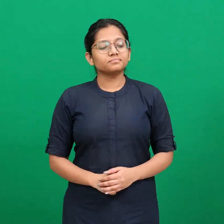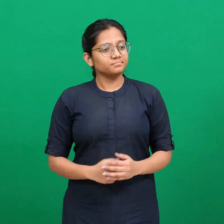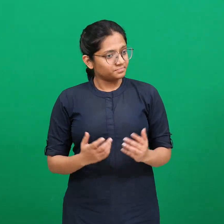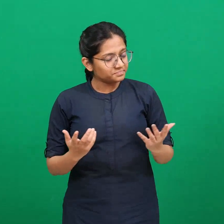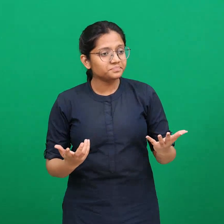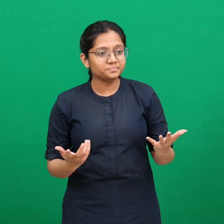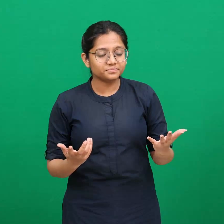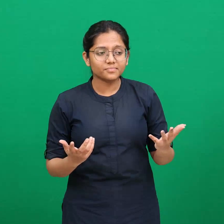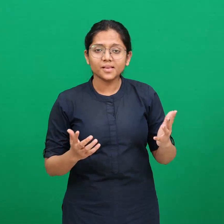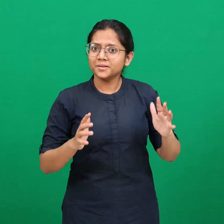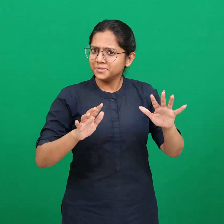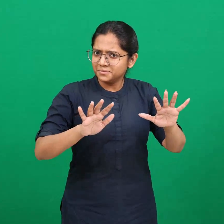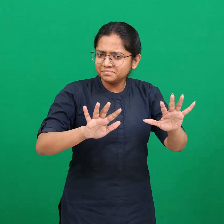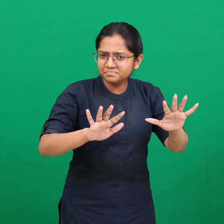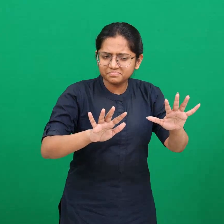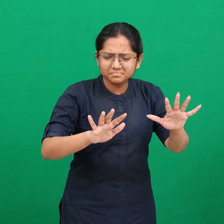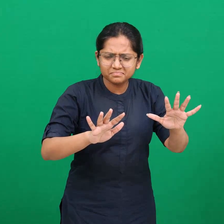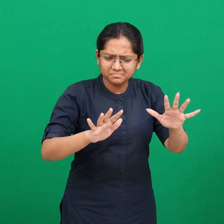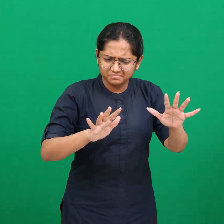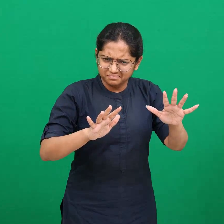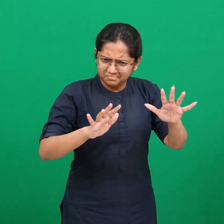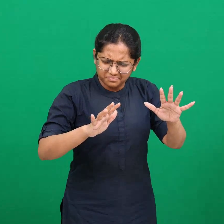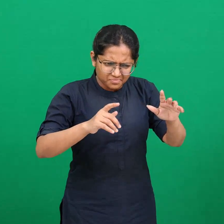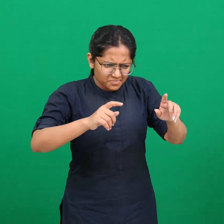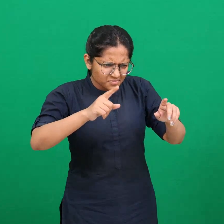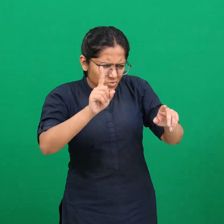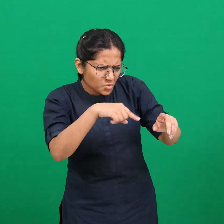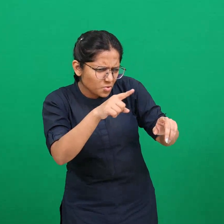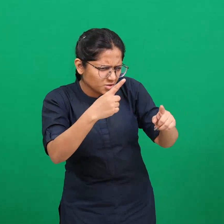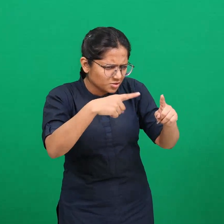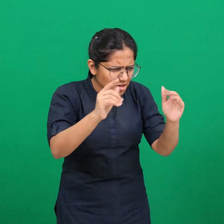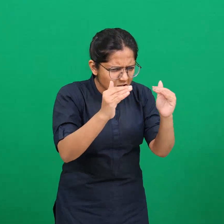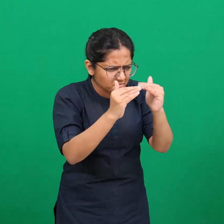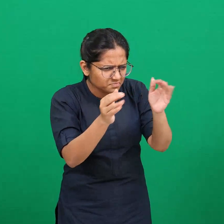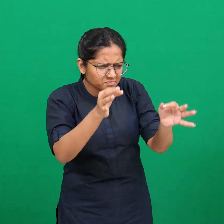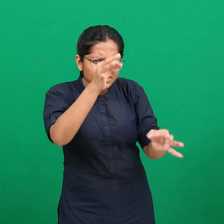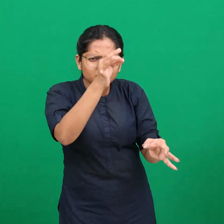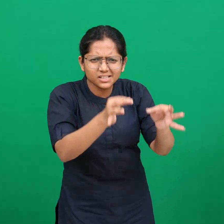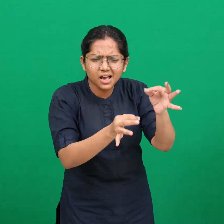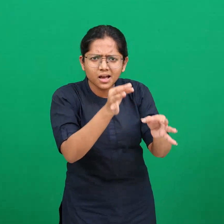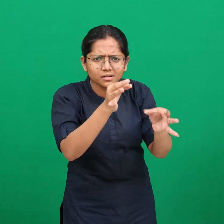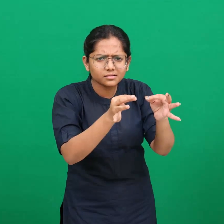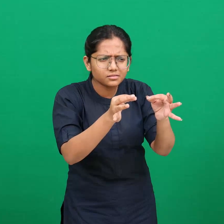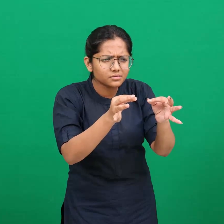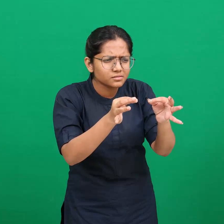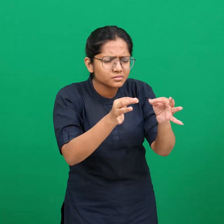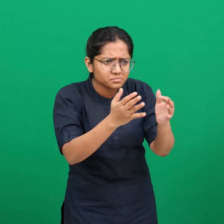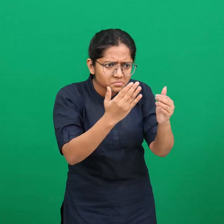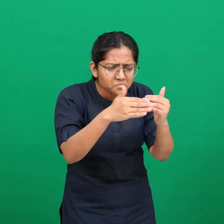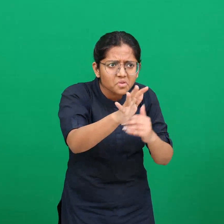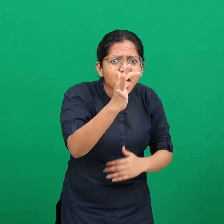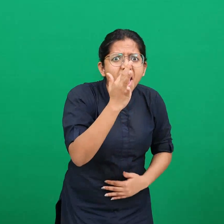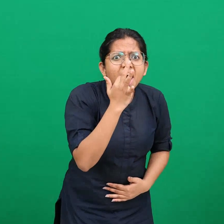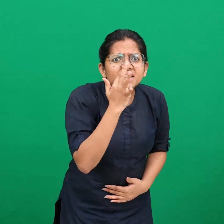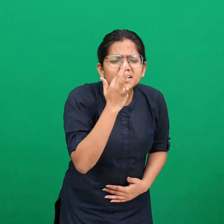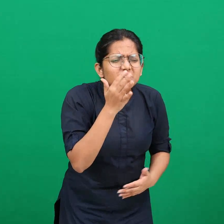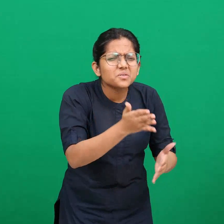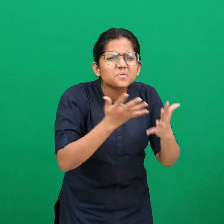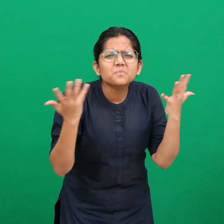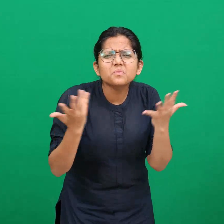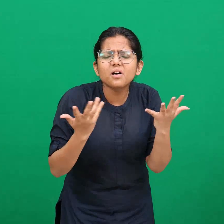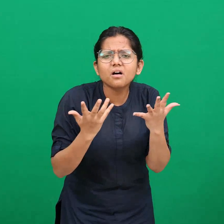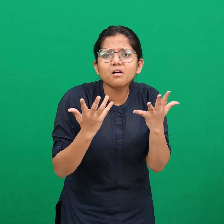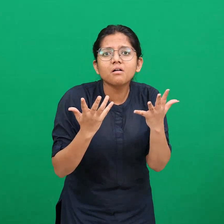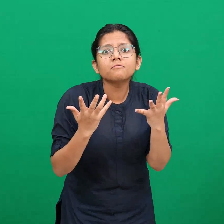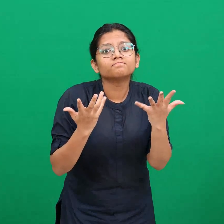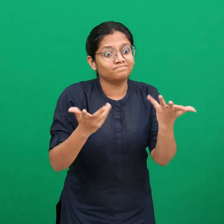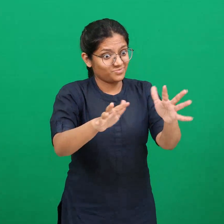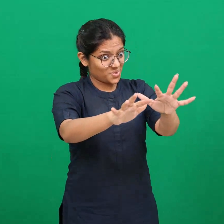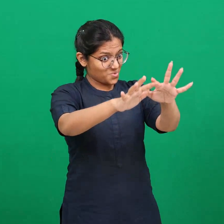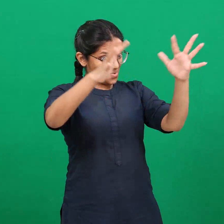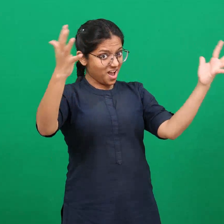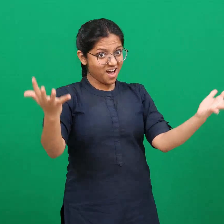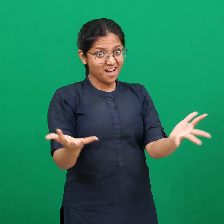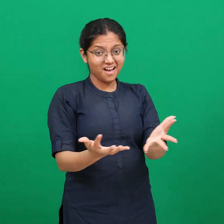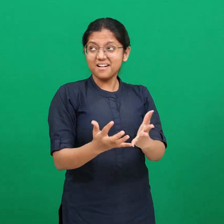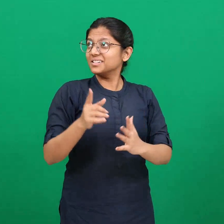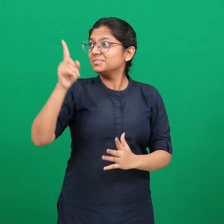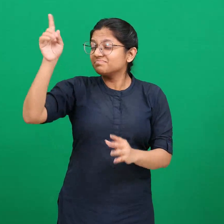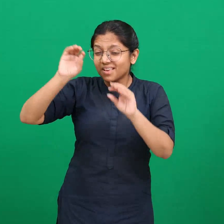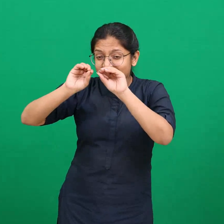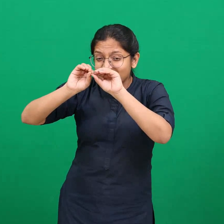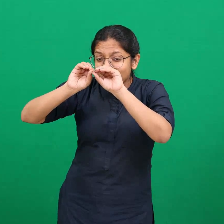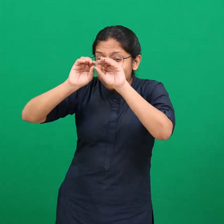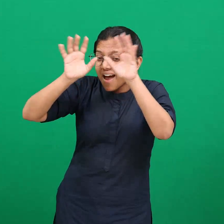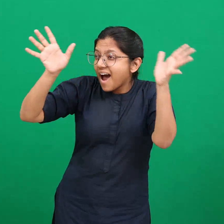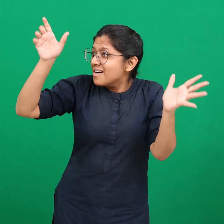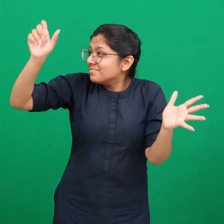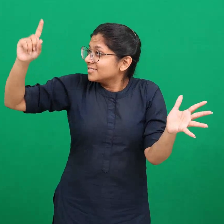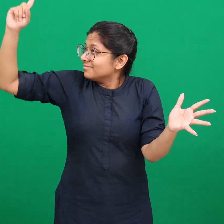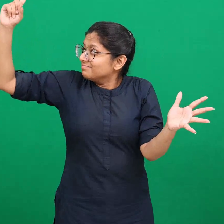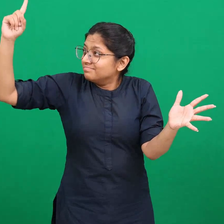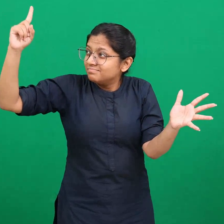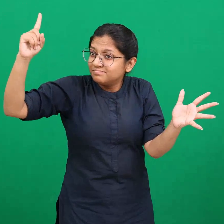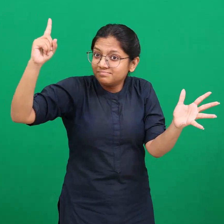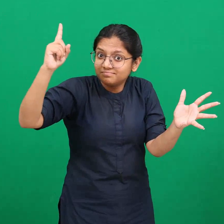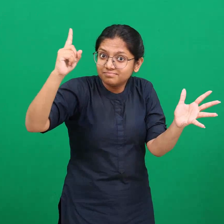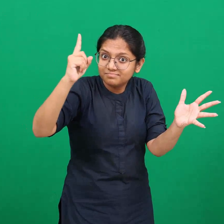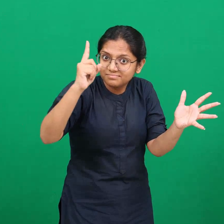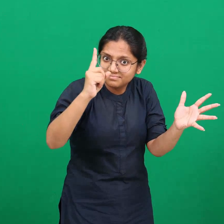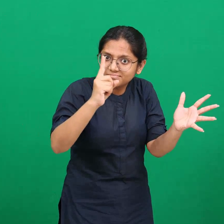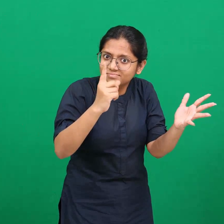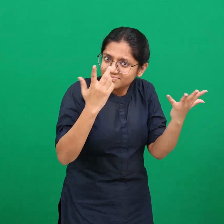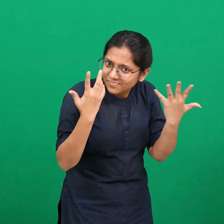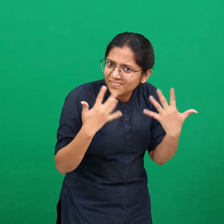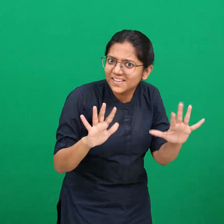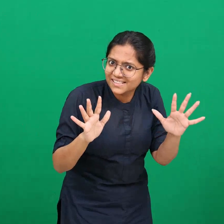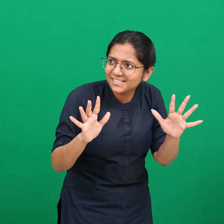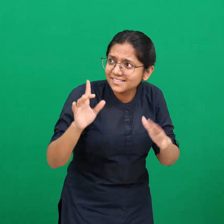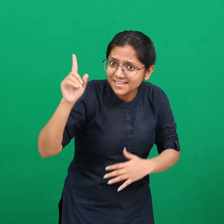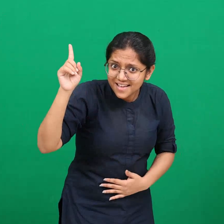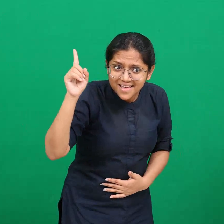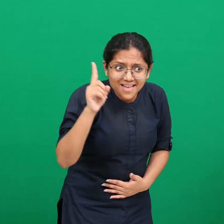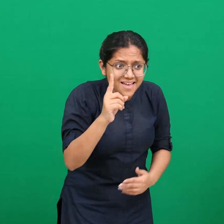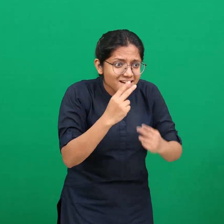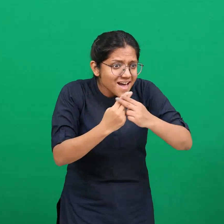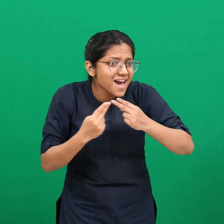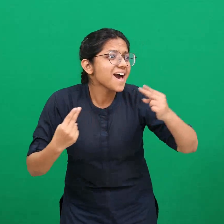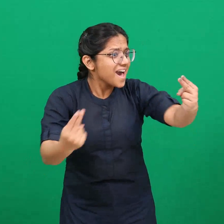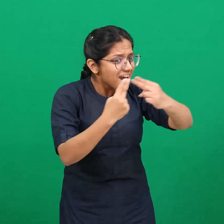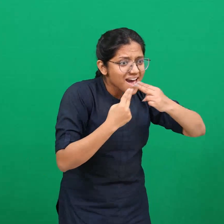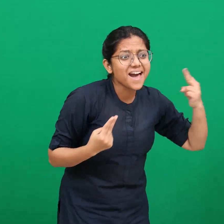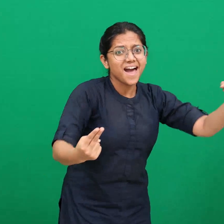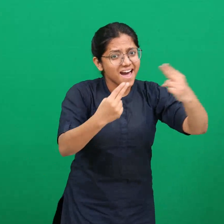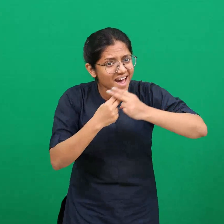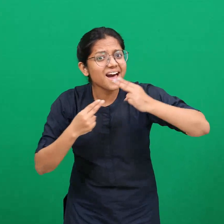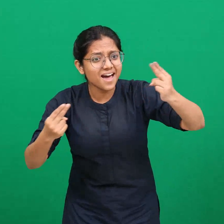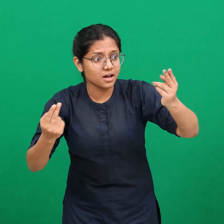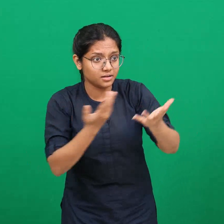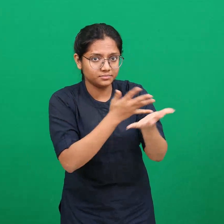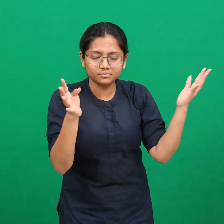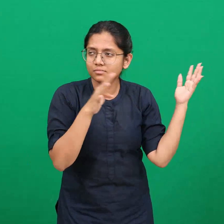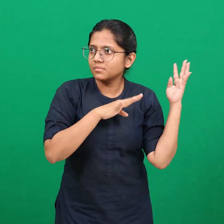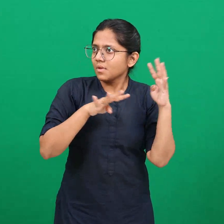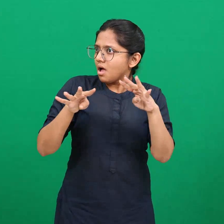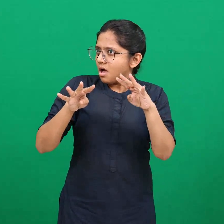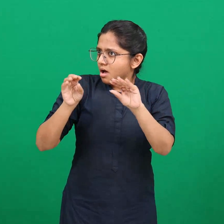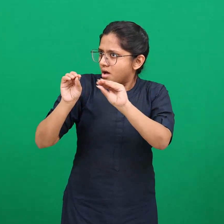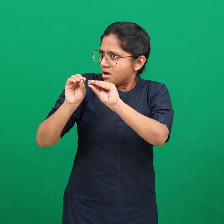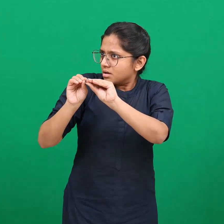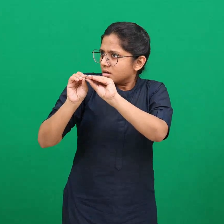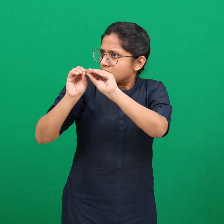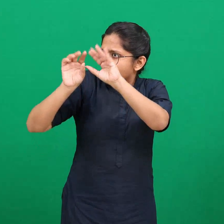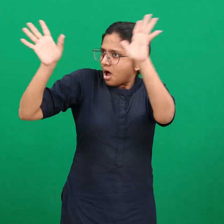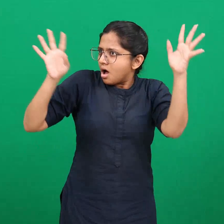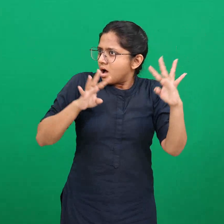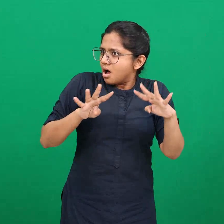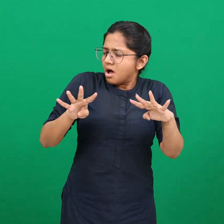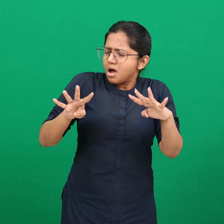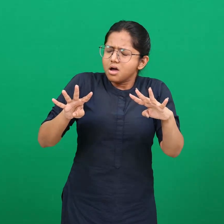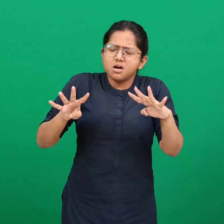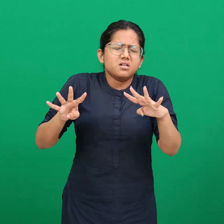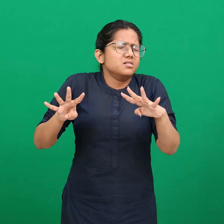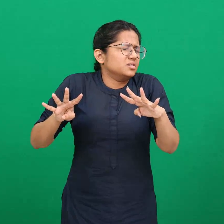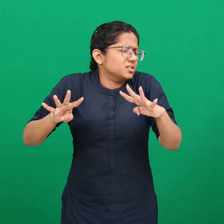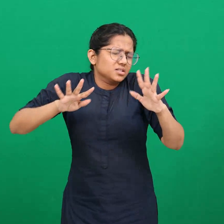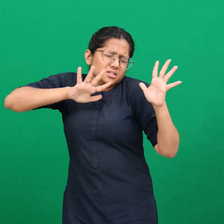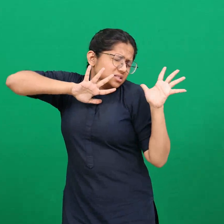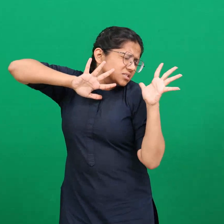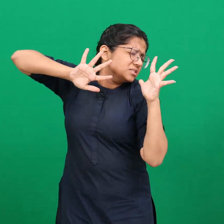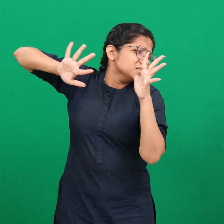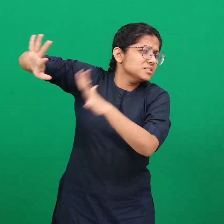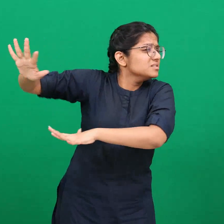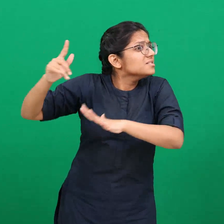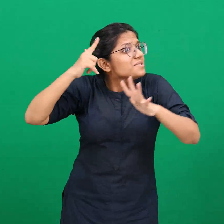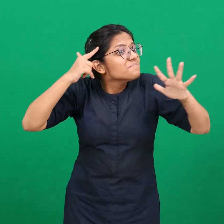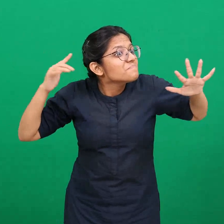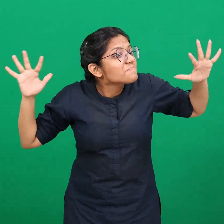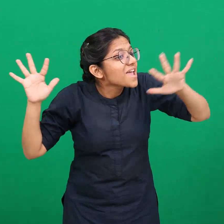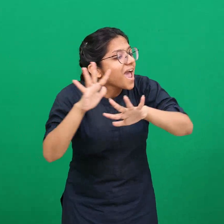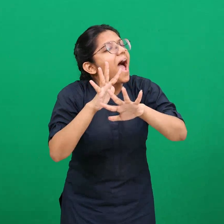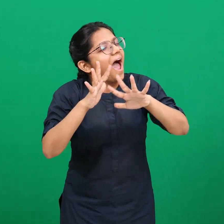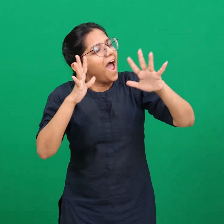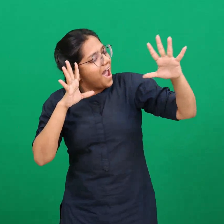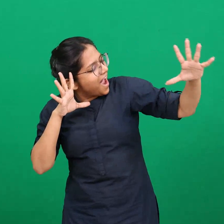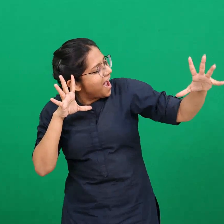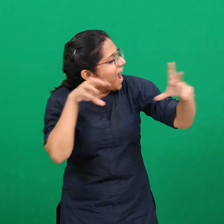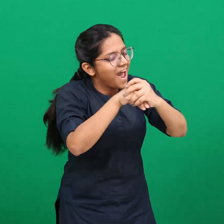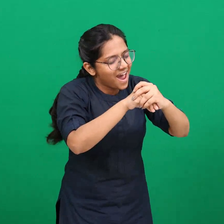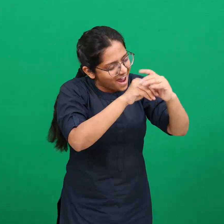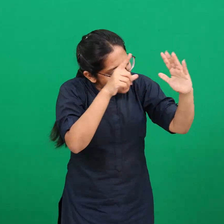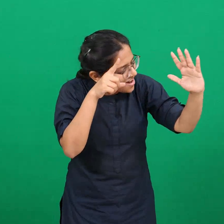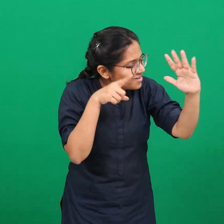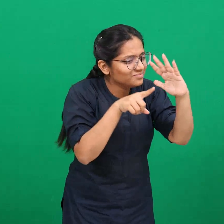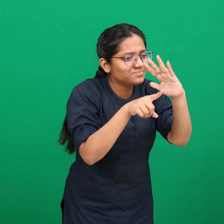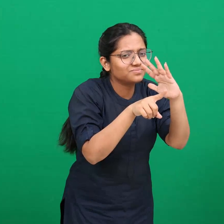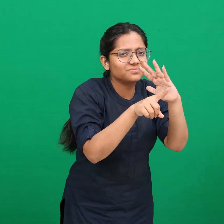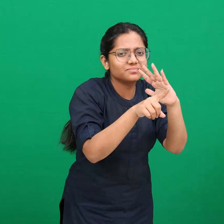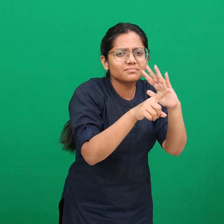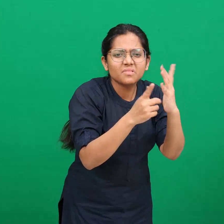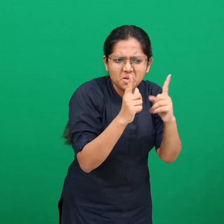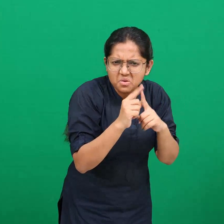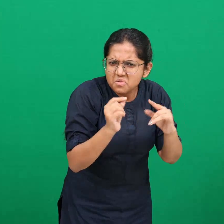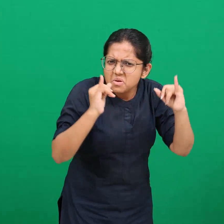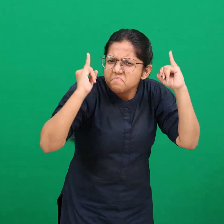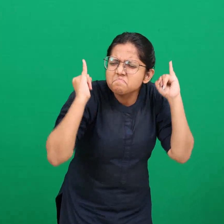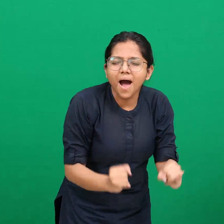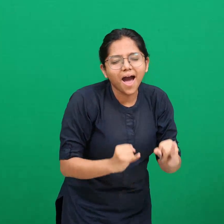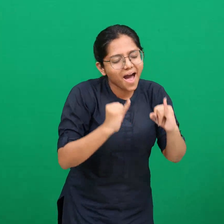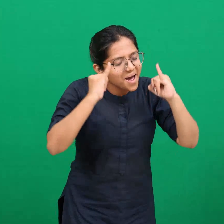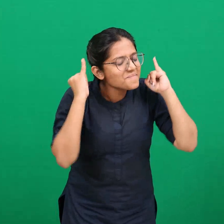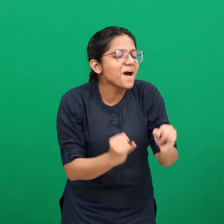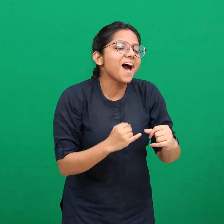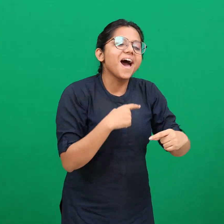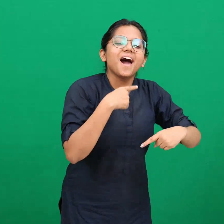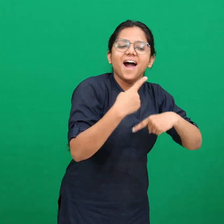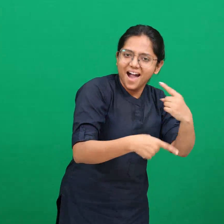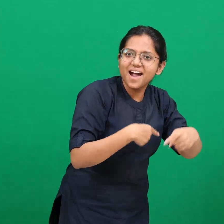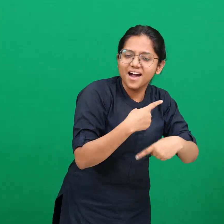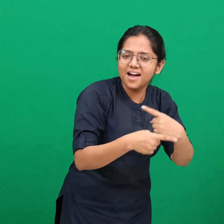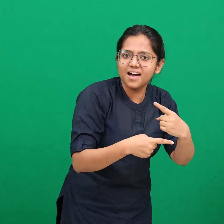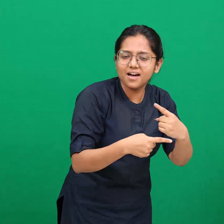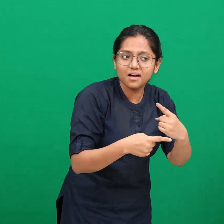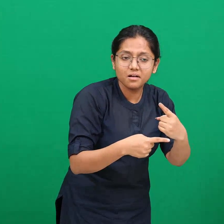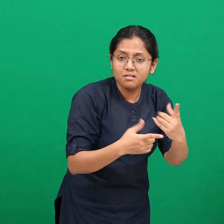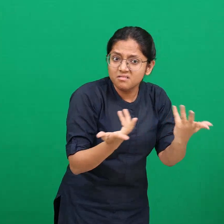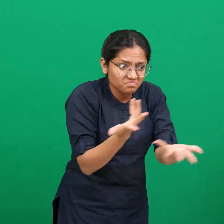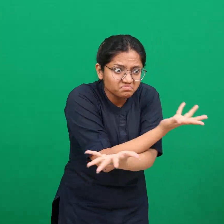And this is the verdict: The Light has come into the world, but men loved the darkness rather than the Light because their deeds were evil.